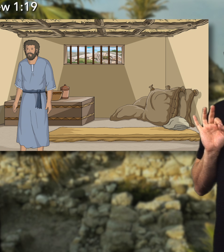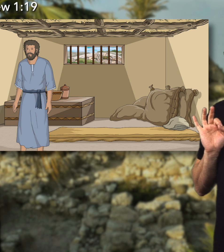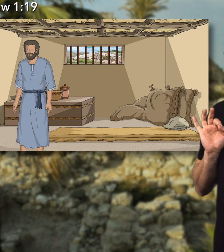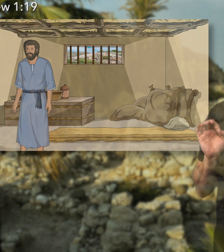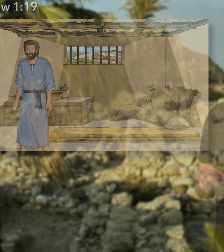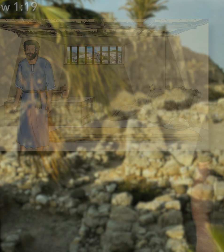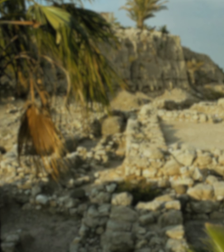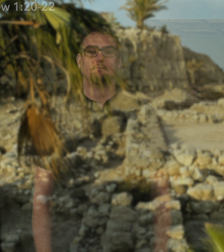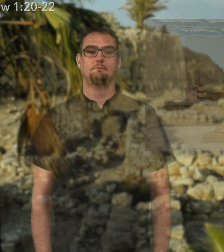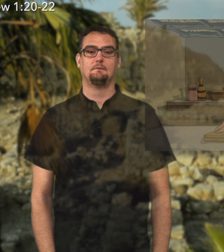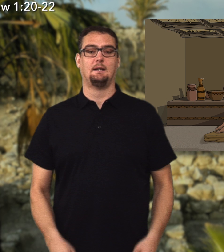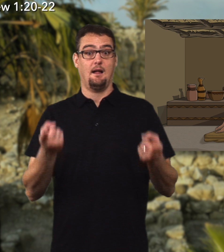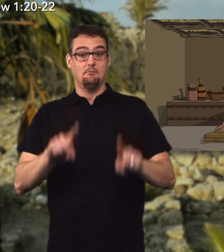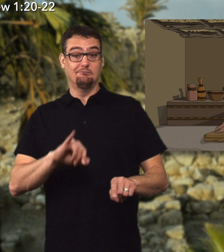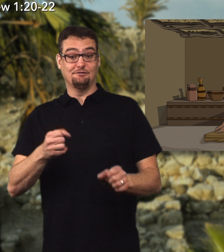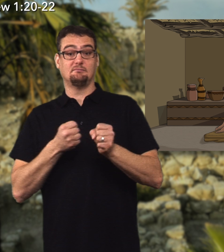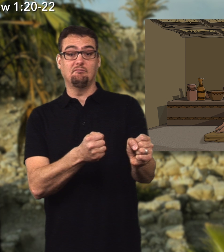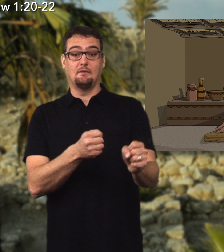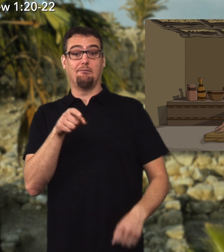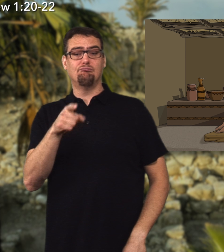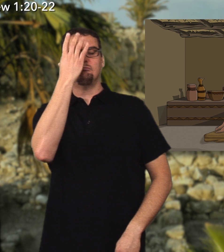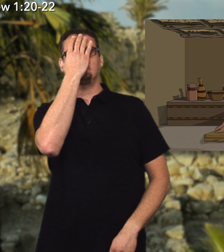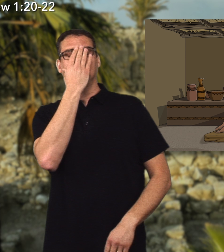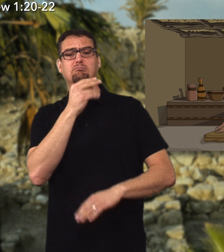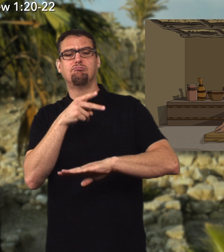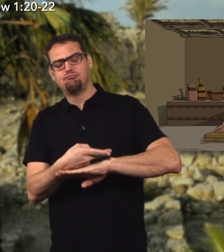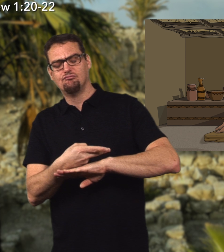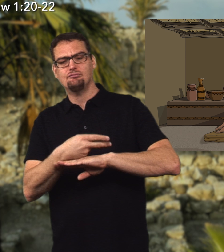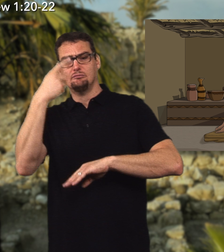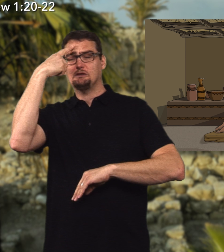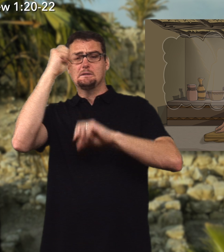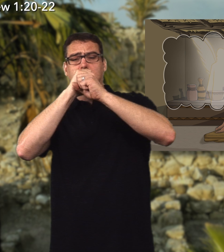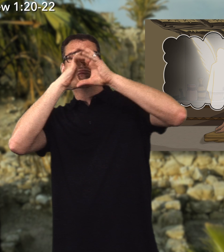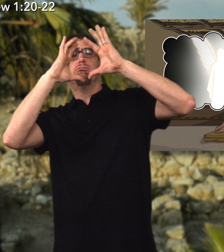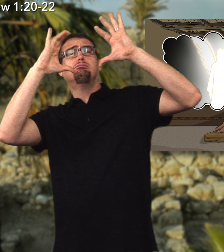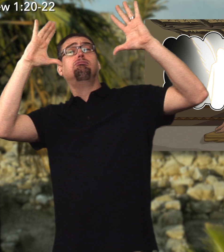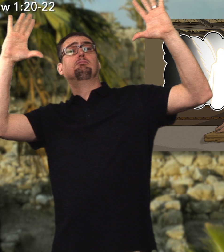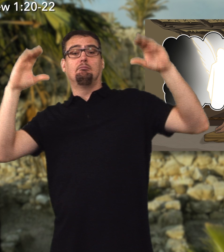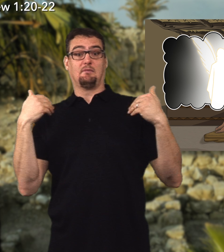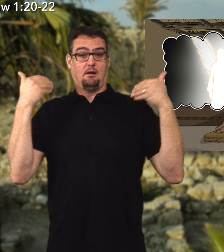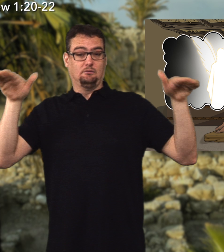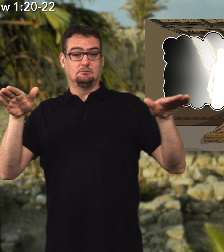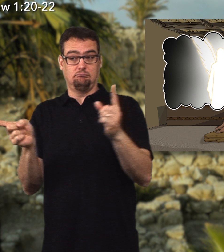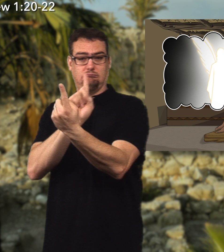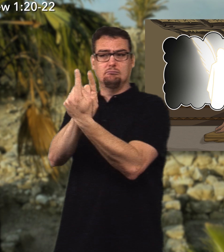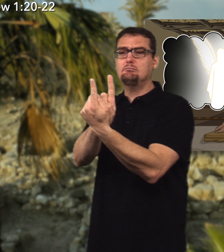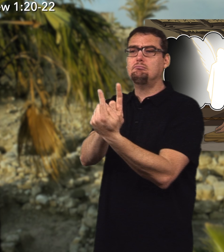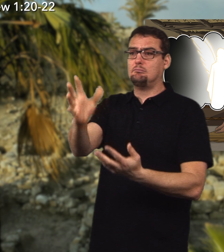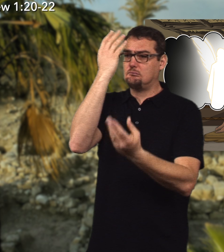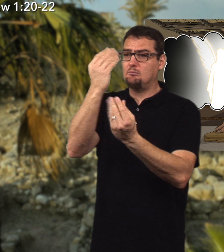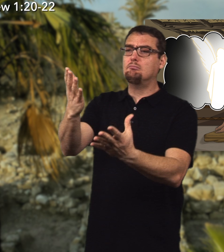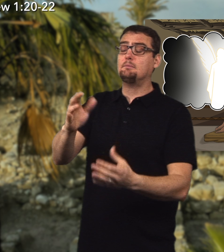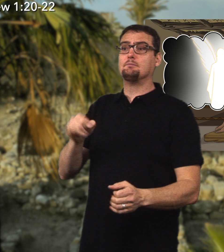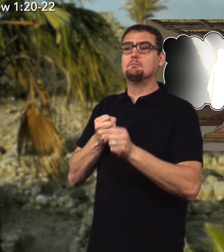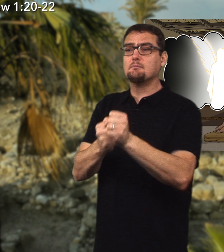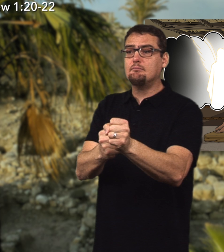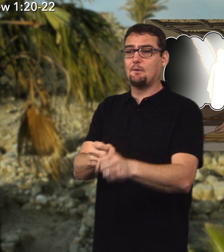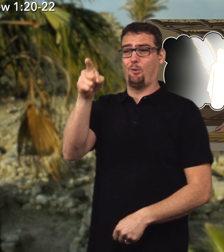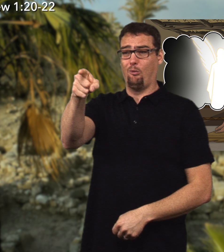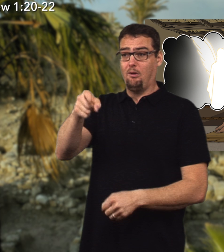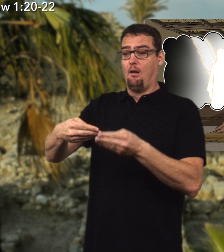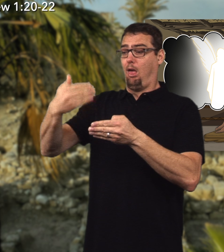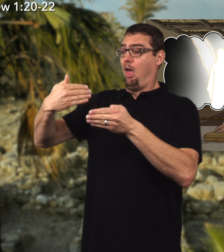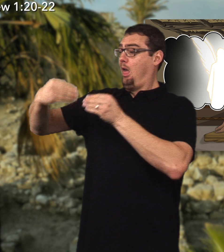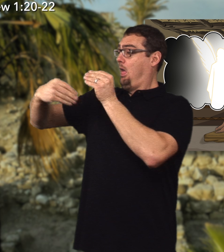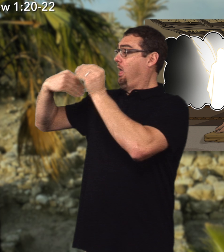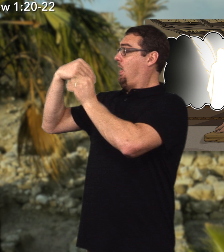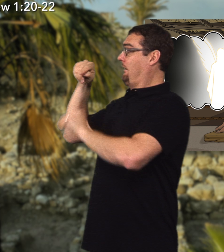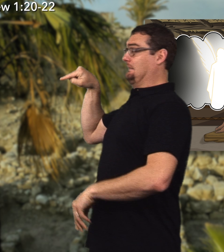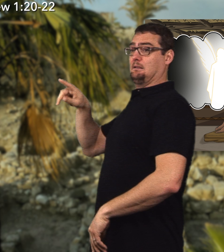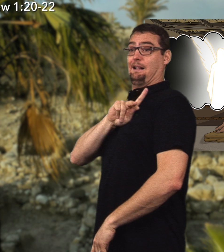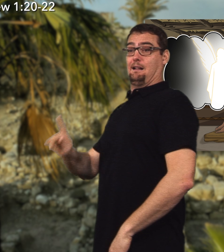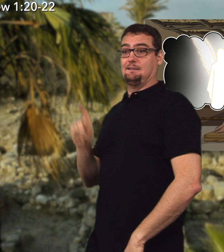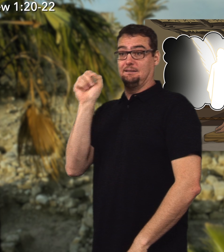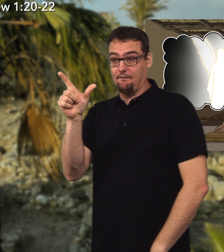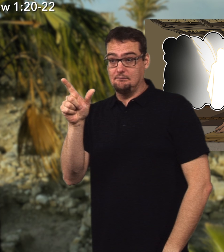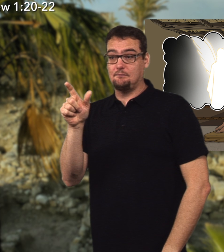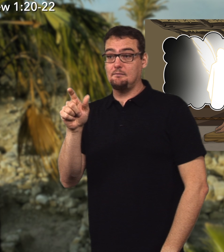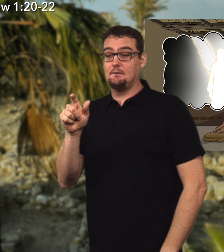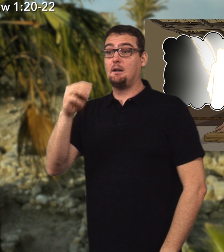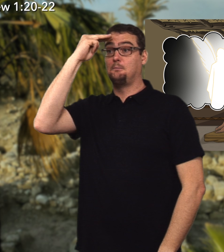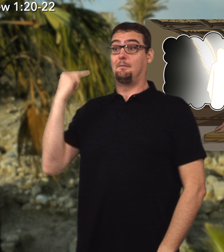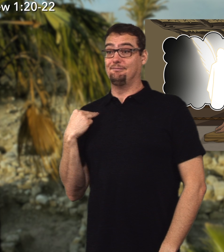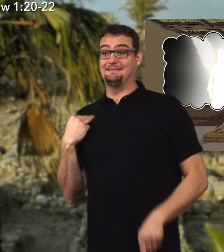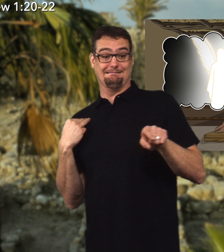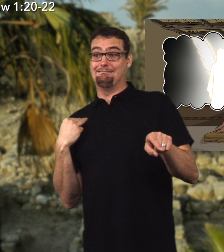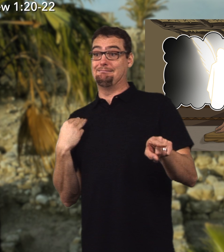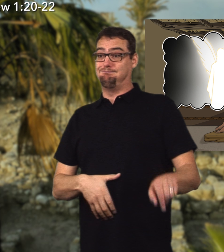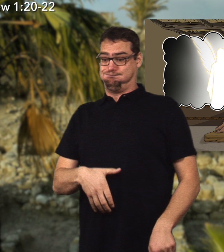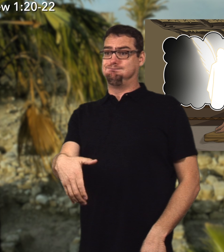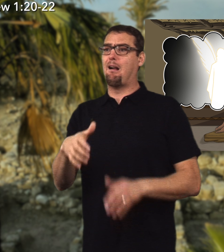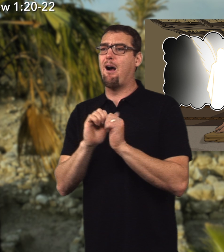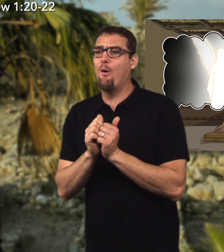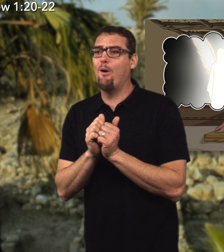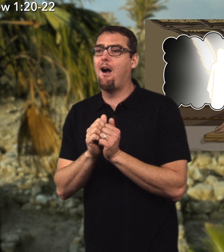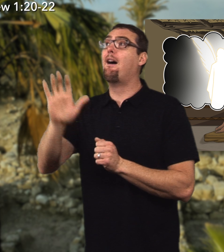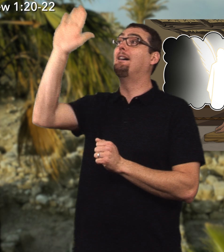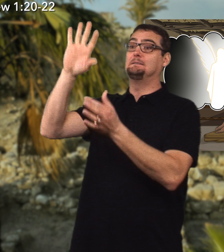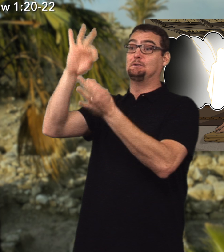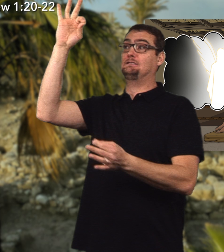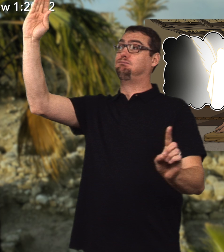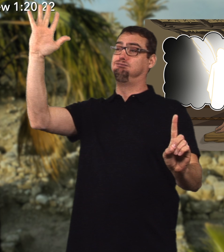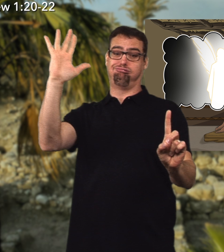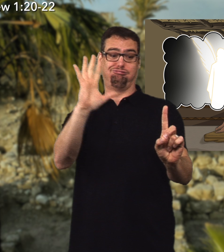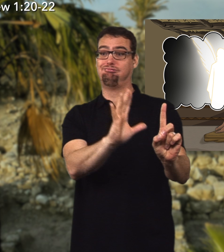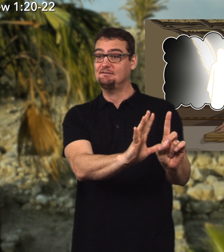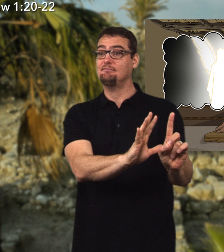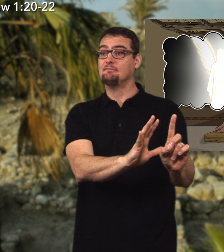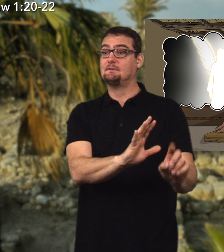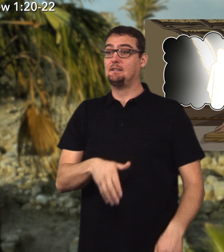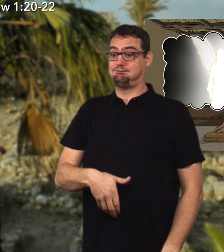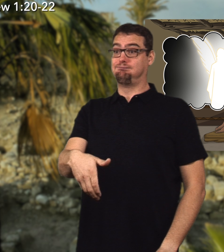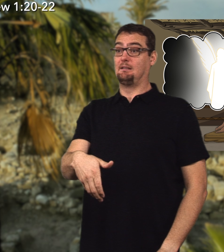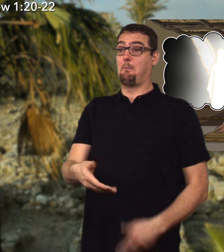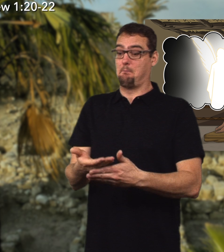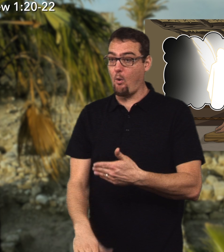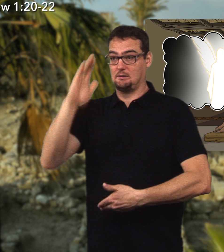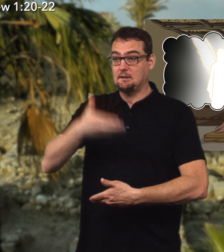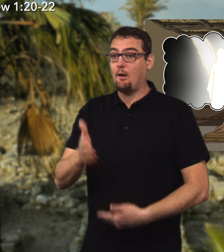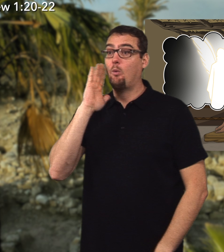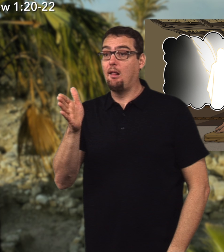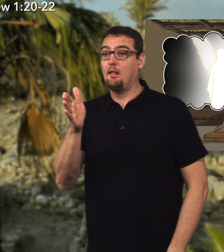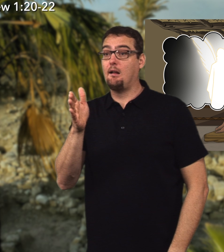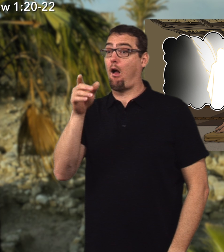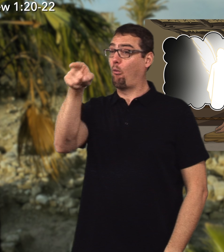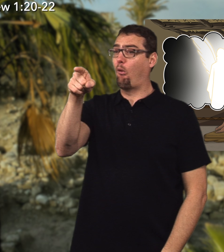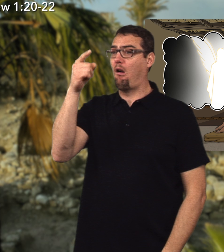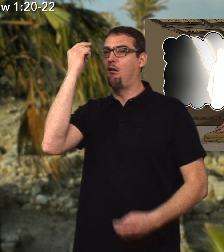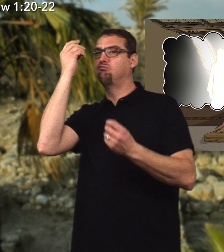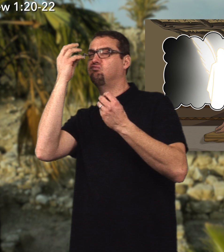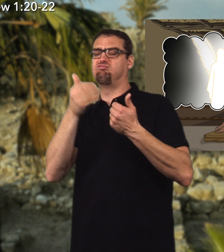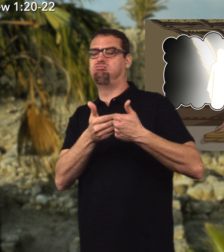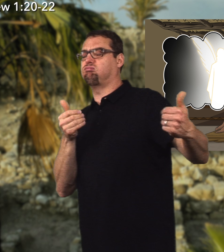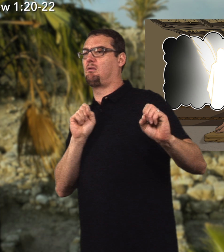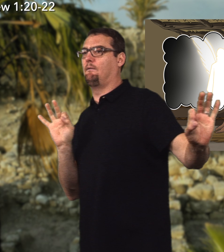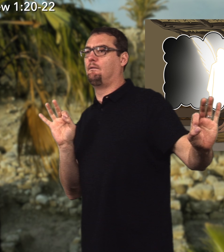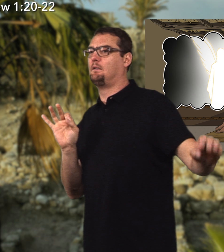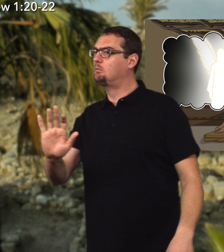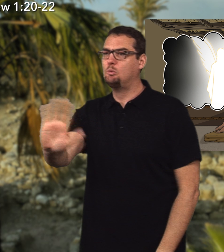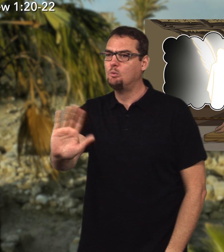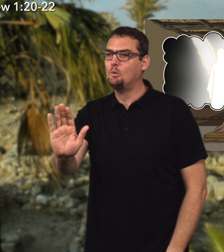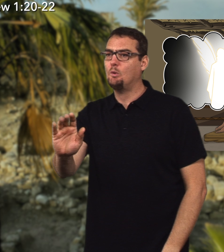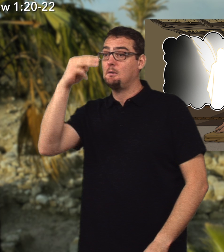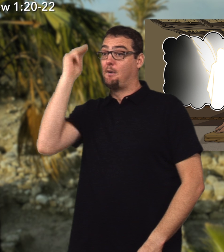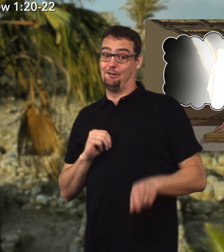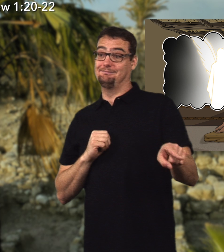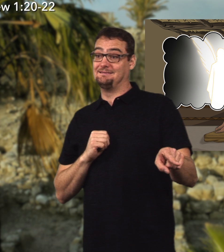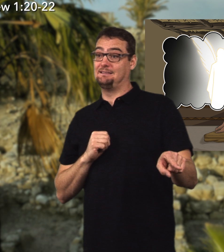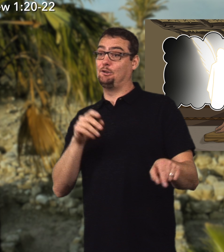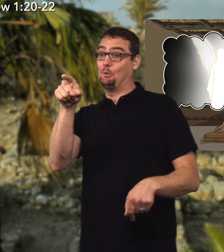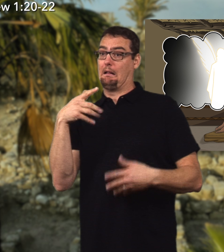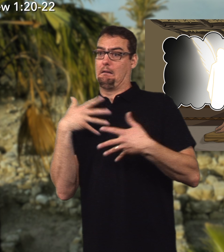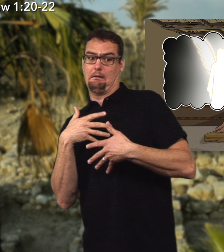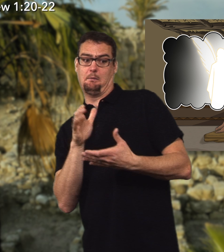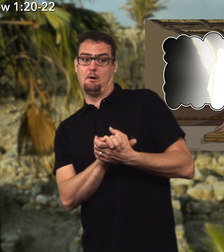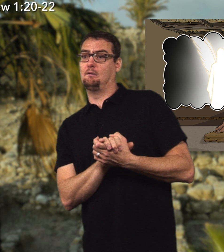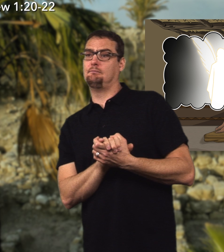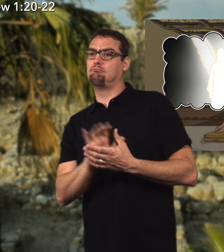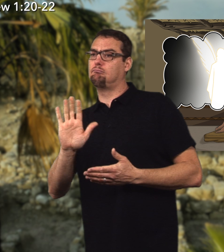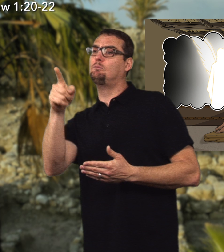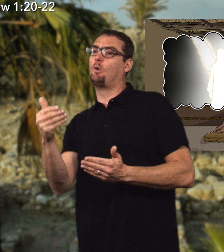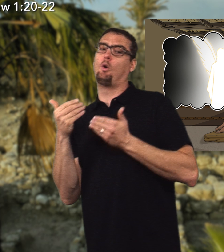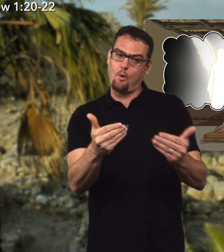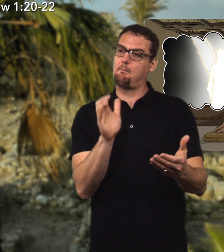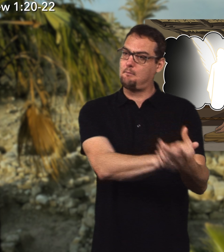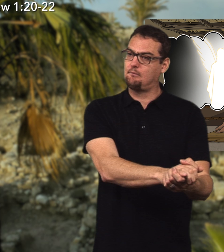But after he had pondered these things, an angel of the Lord appeared to him in a dream and said, “Joseph, son of David, do not be afraid to embrace Mary as your wife, for the One conceived in her is from the Holy Spirit.